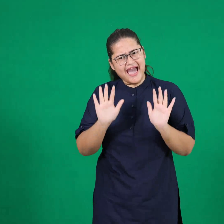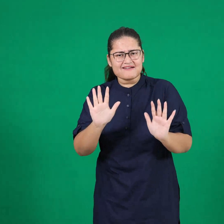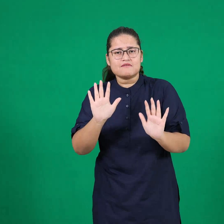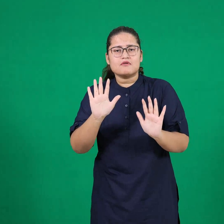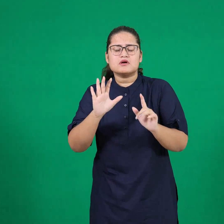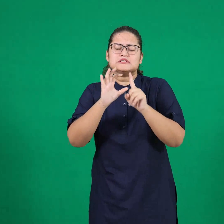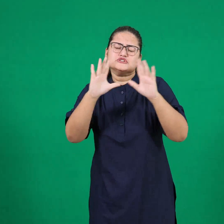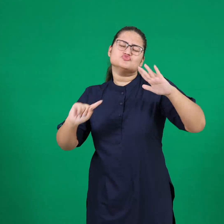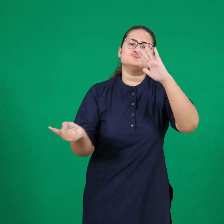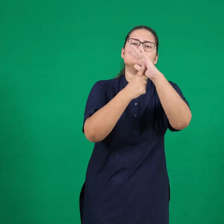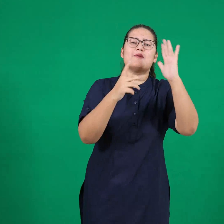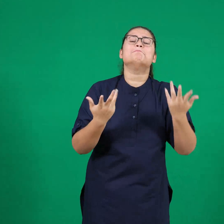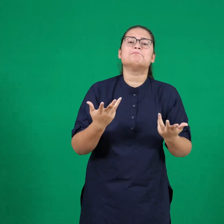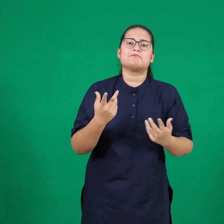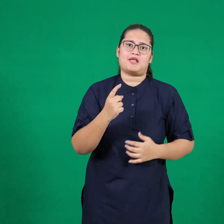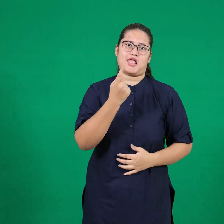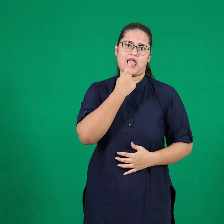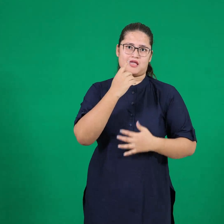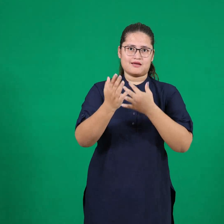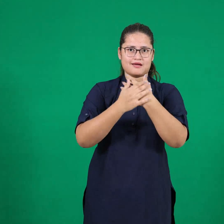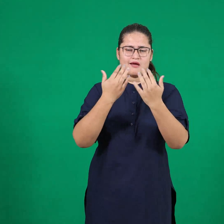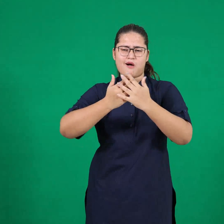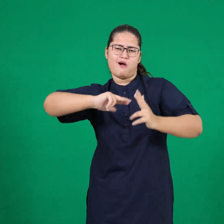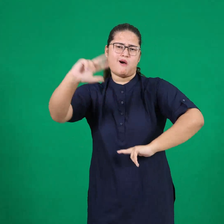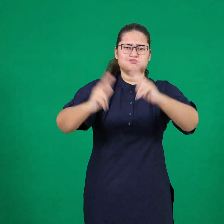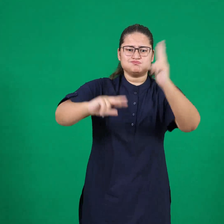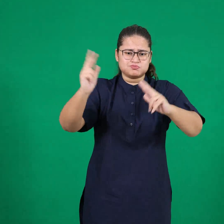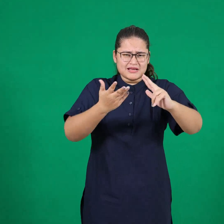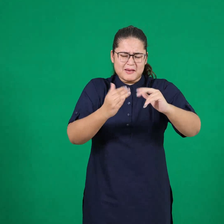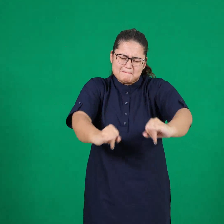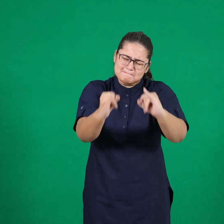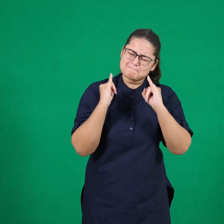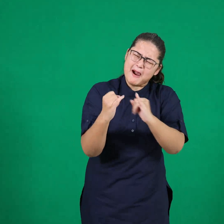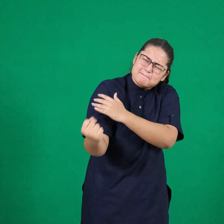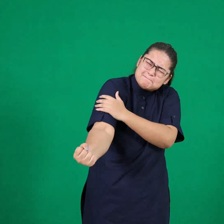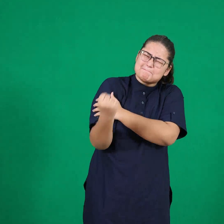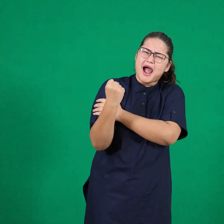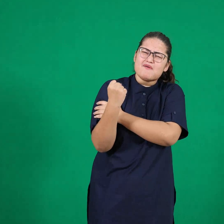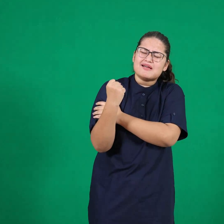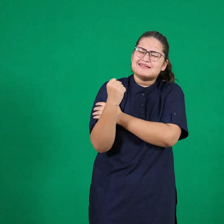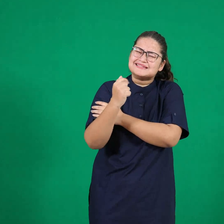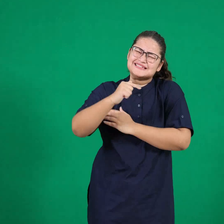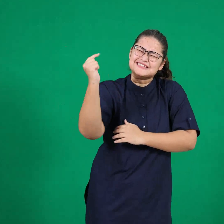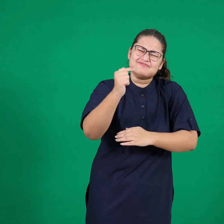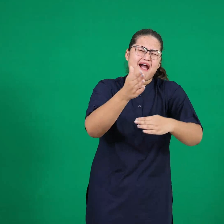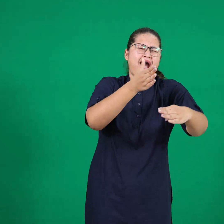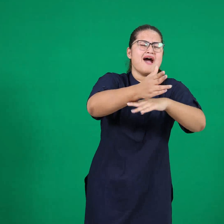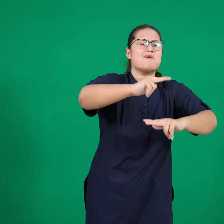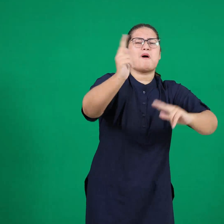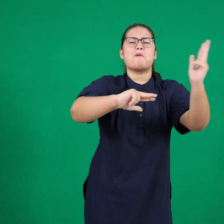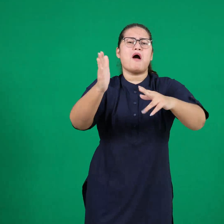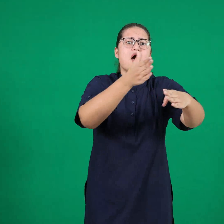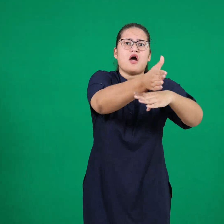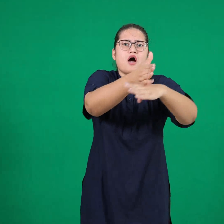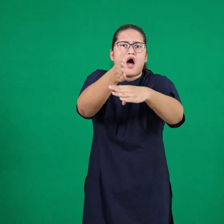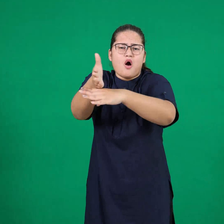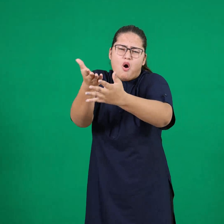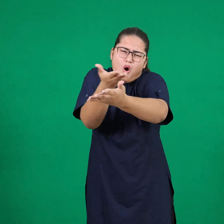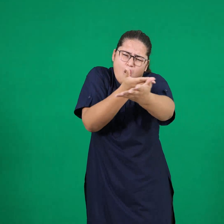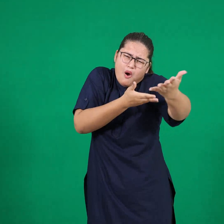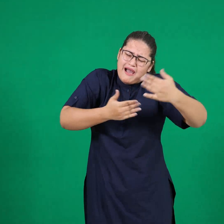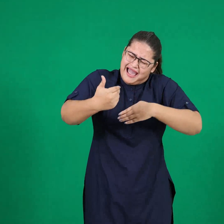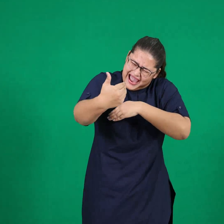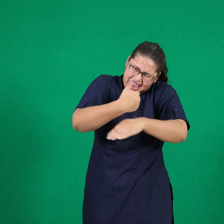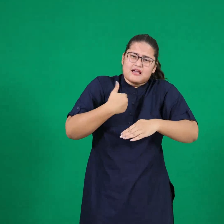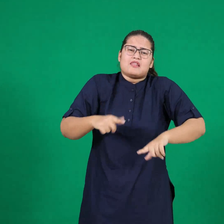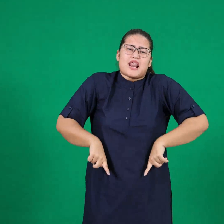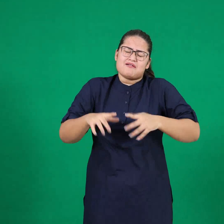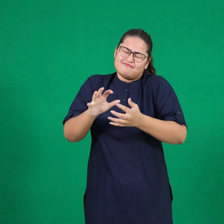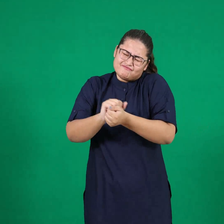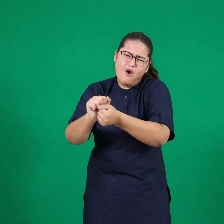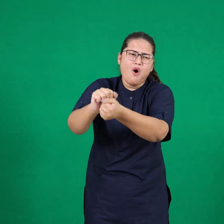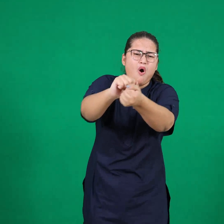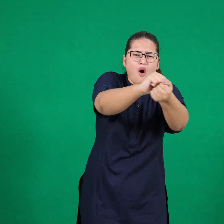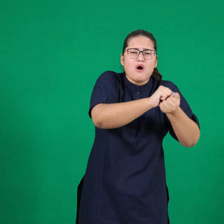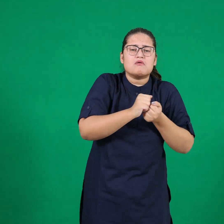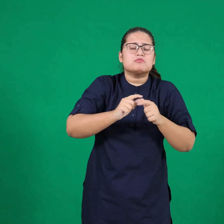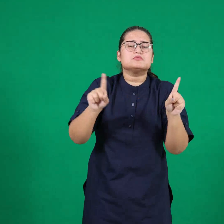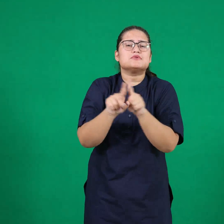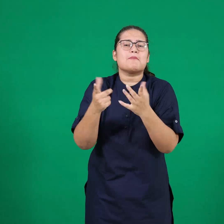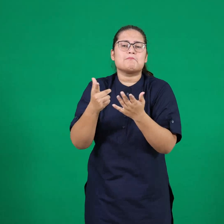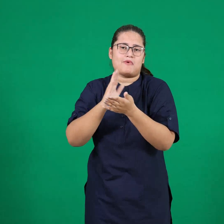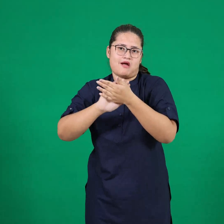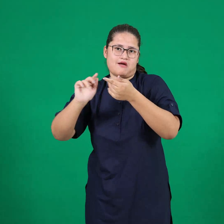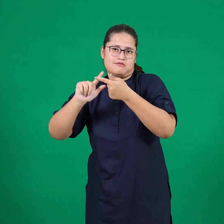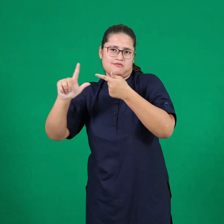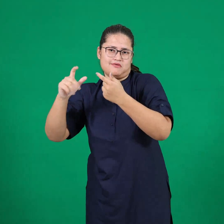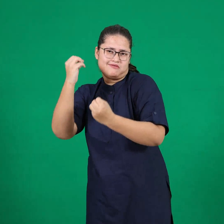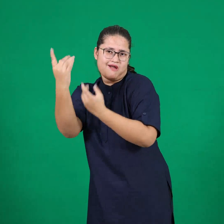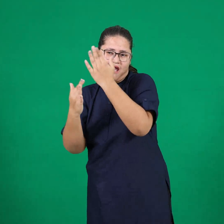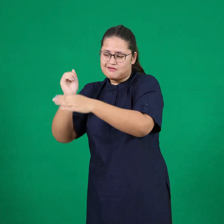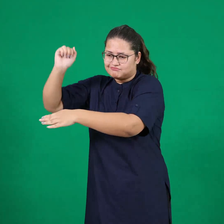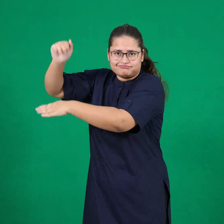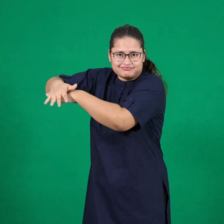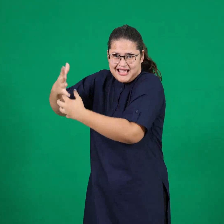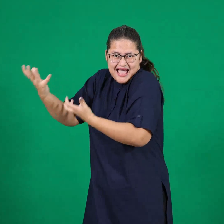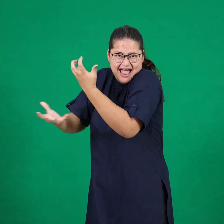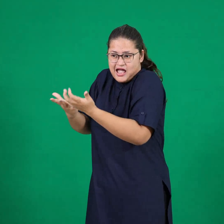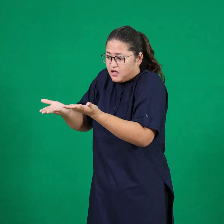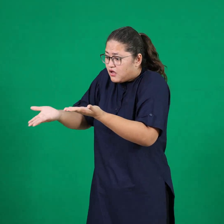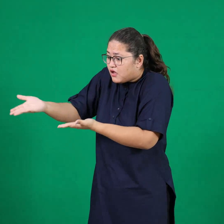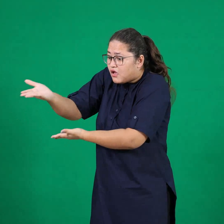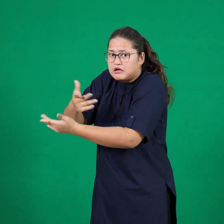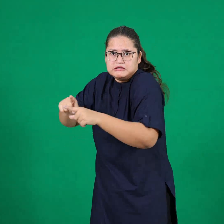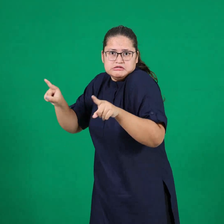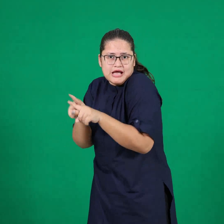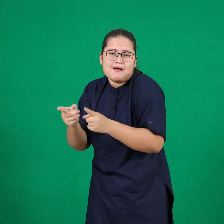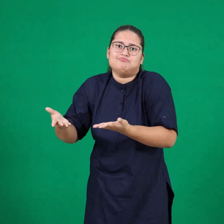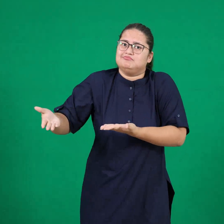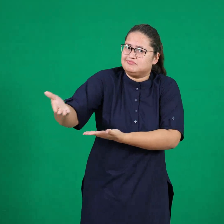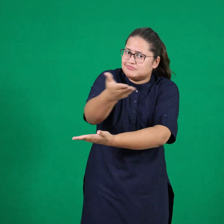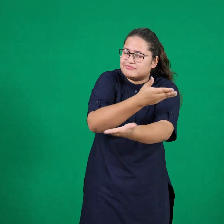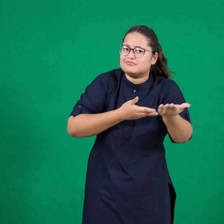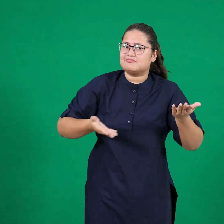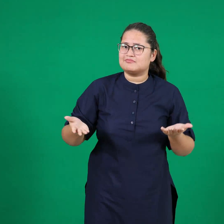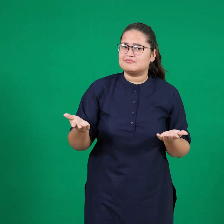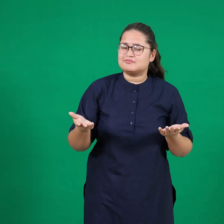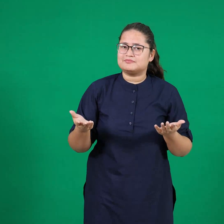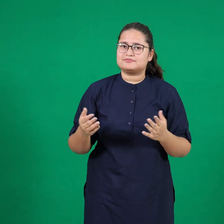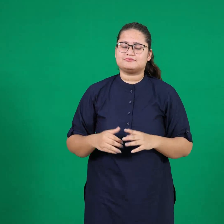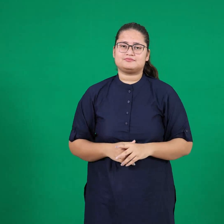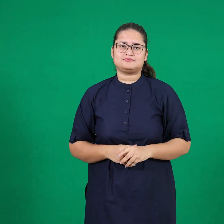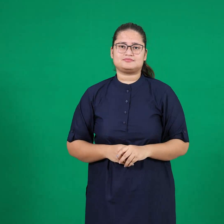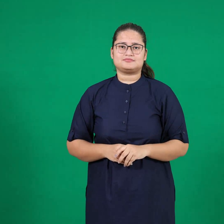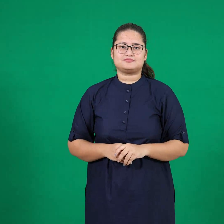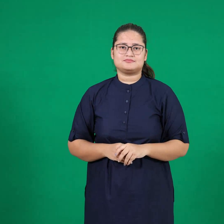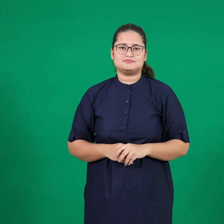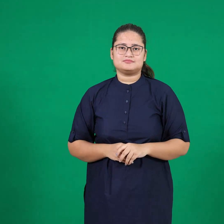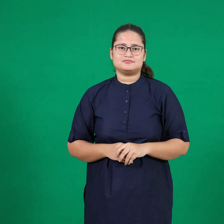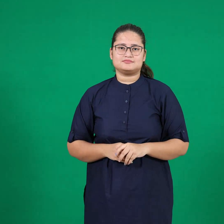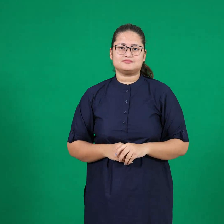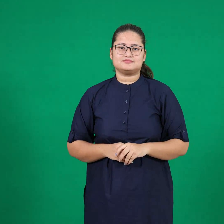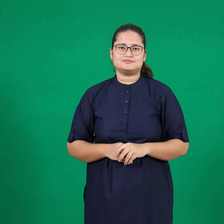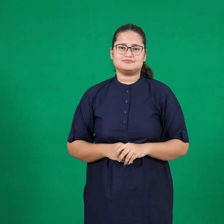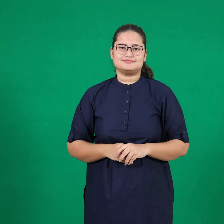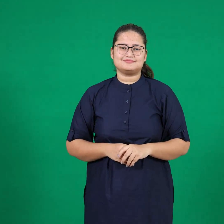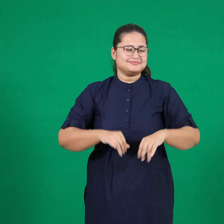It pollutes the whole person, sets the course of his life on fire, and is itself set on fire by hell.